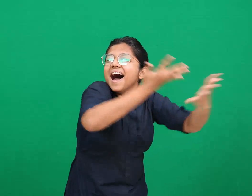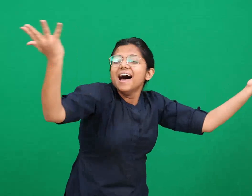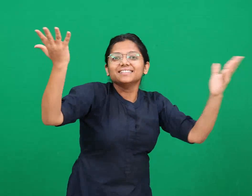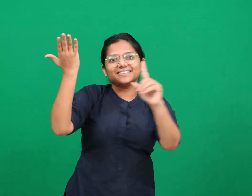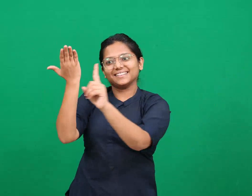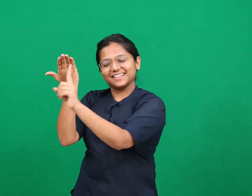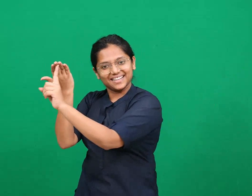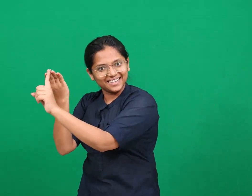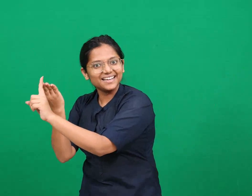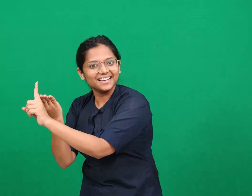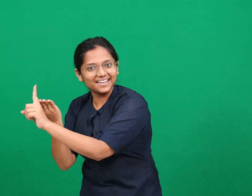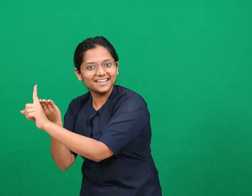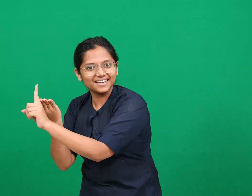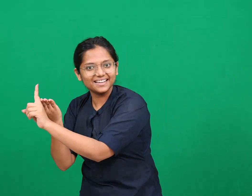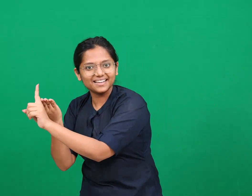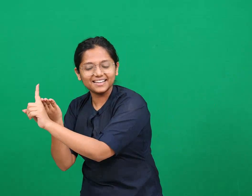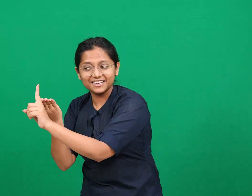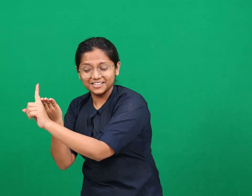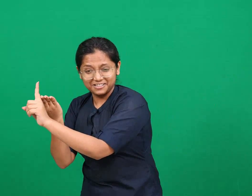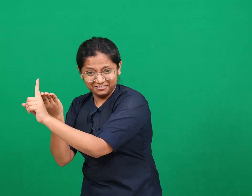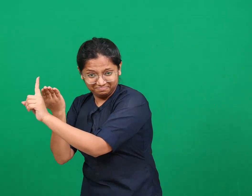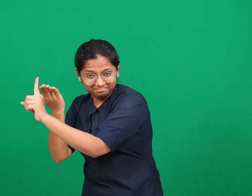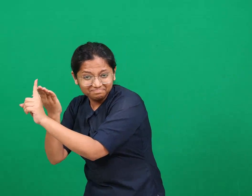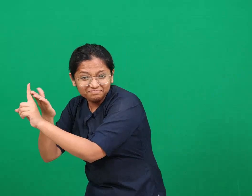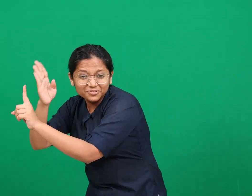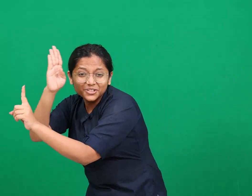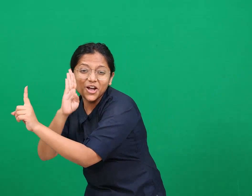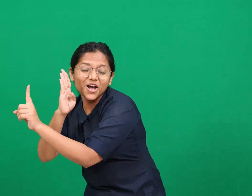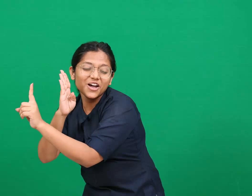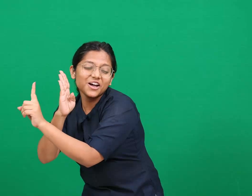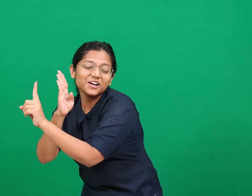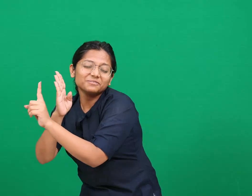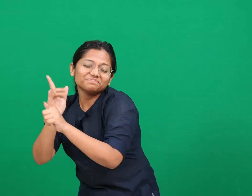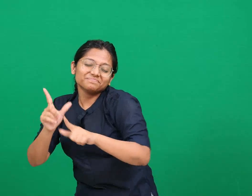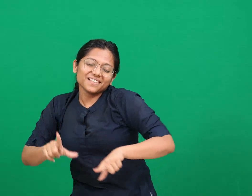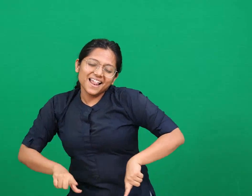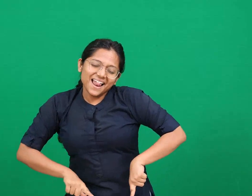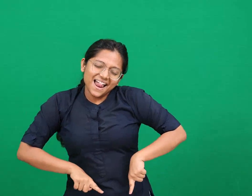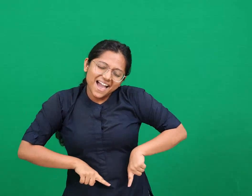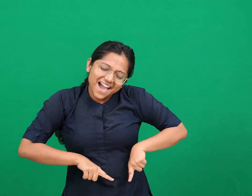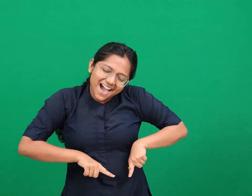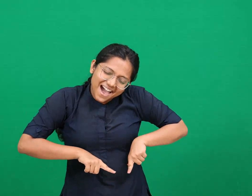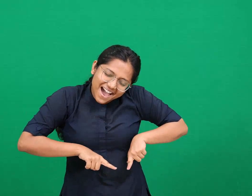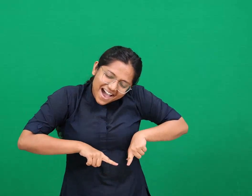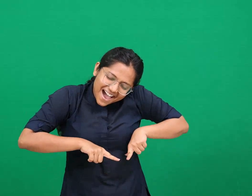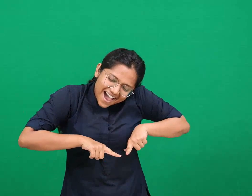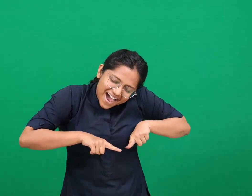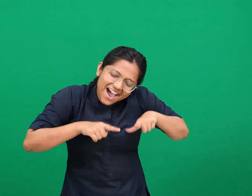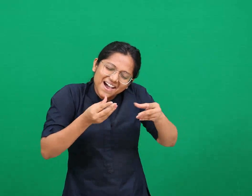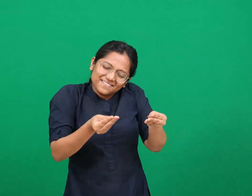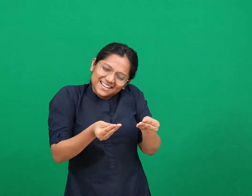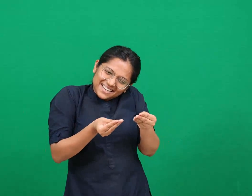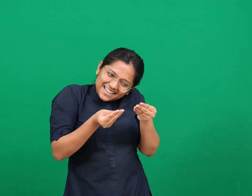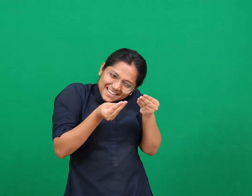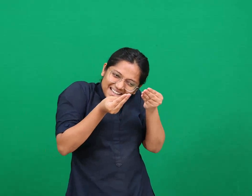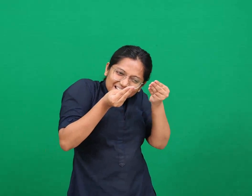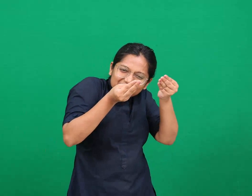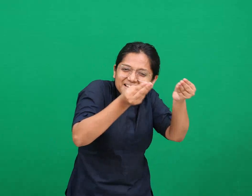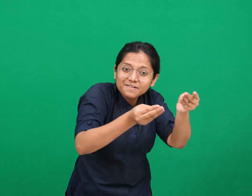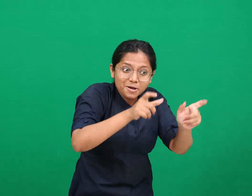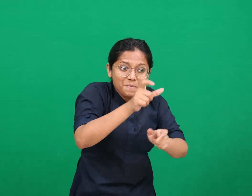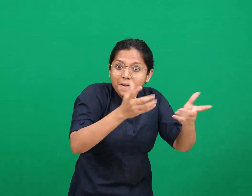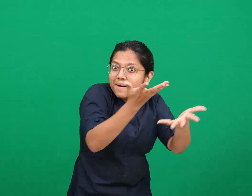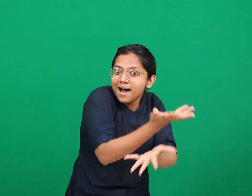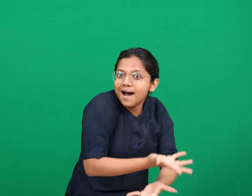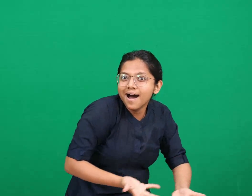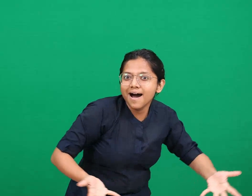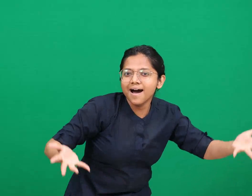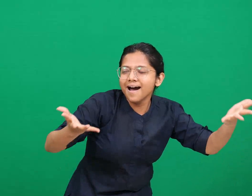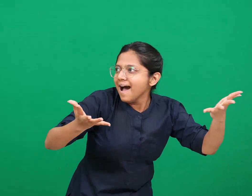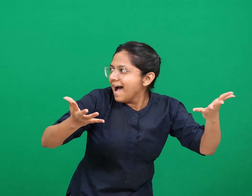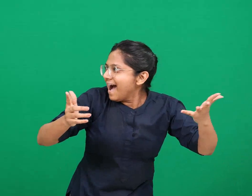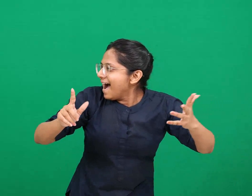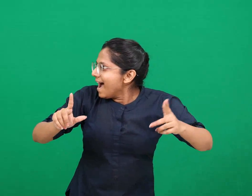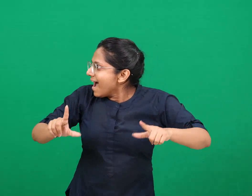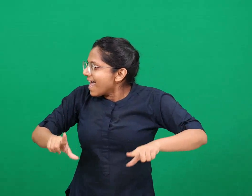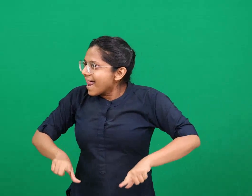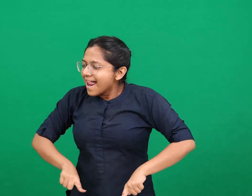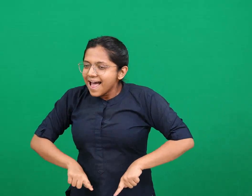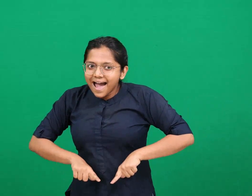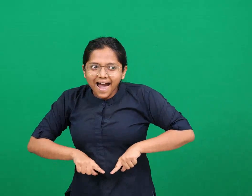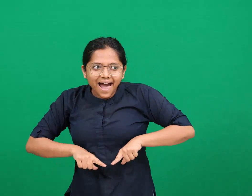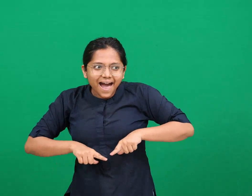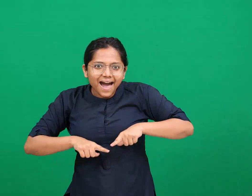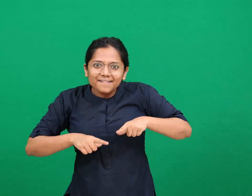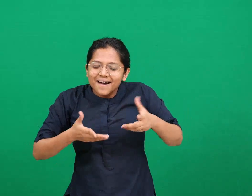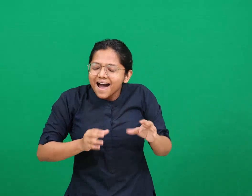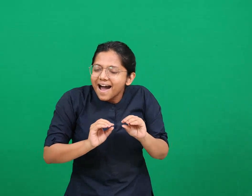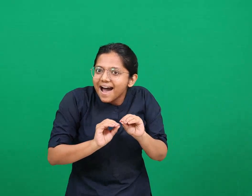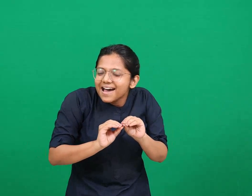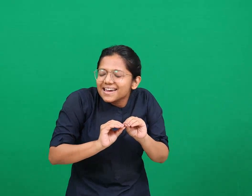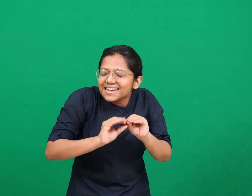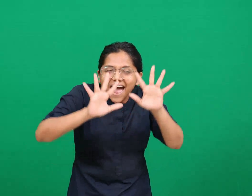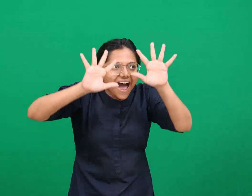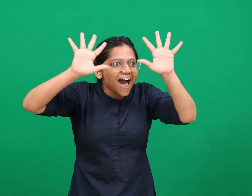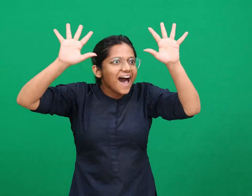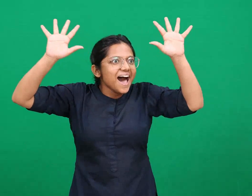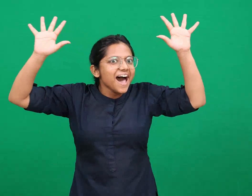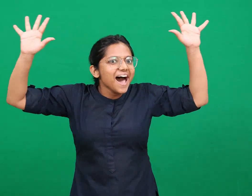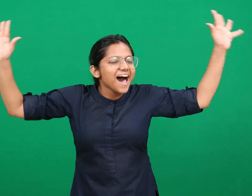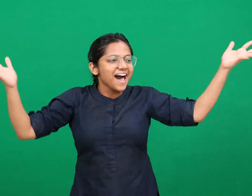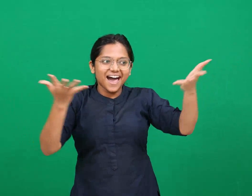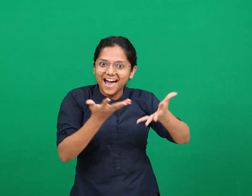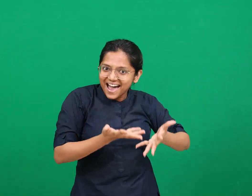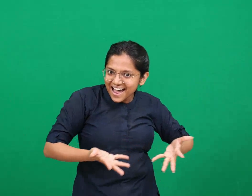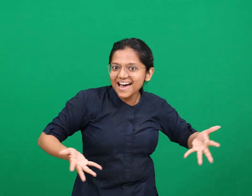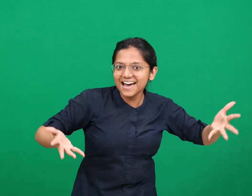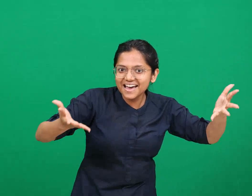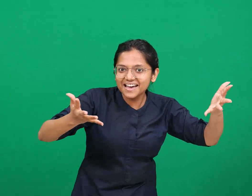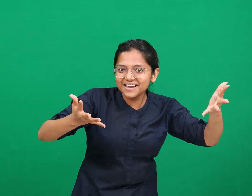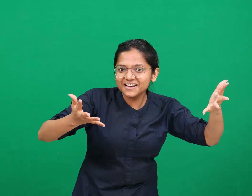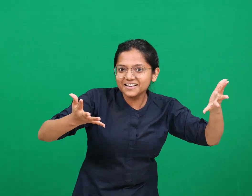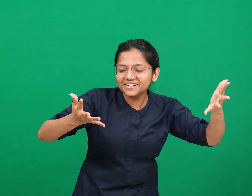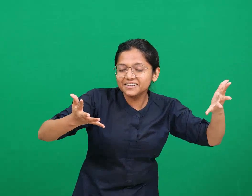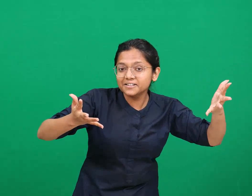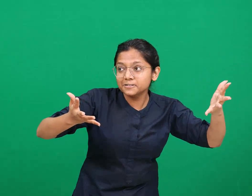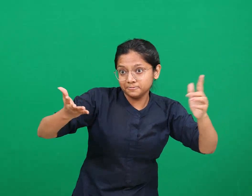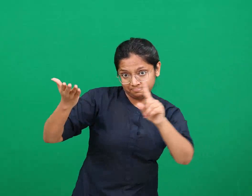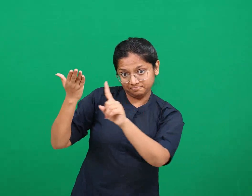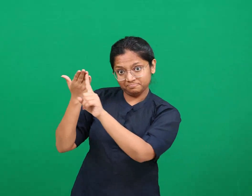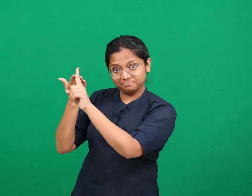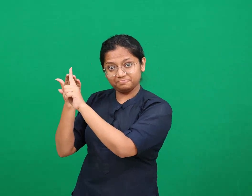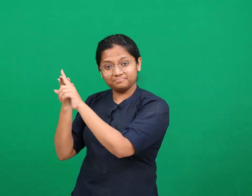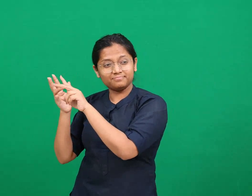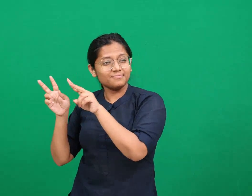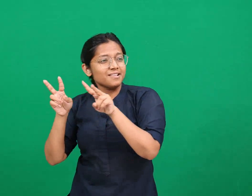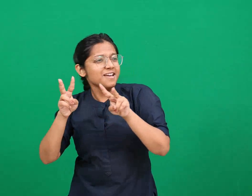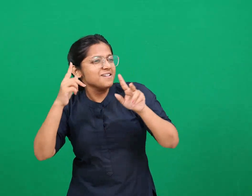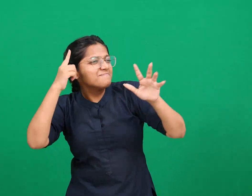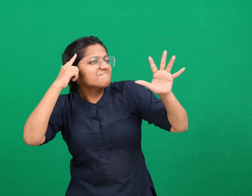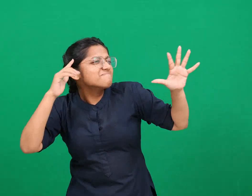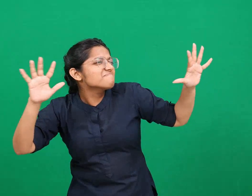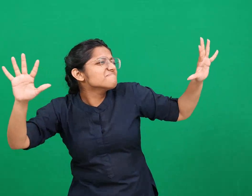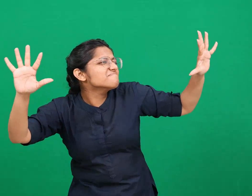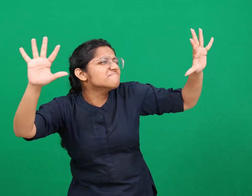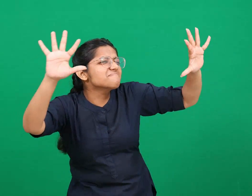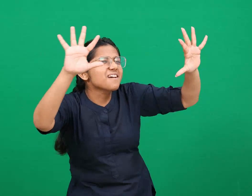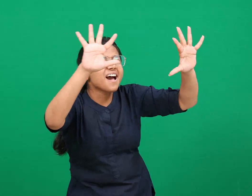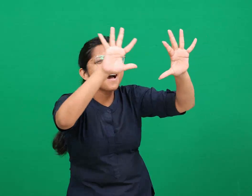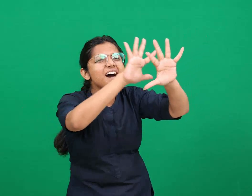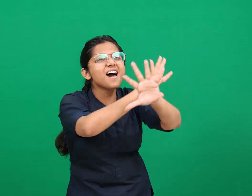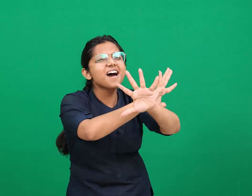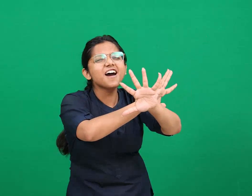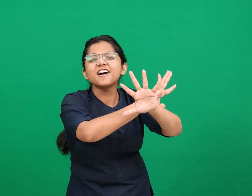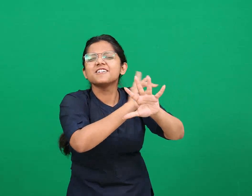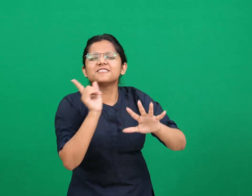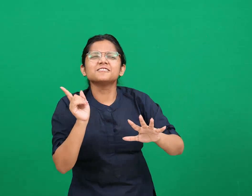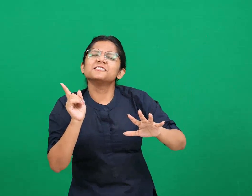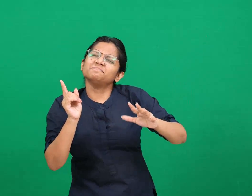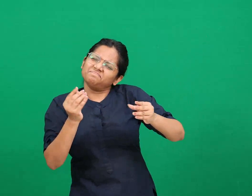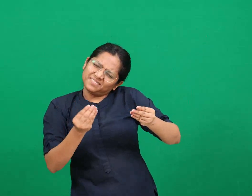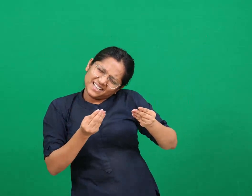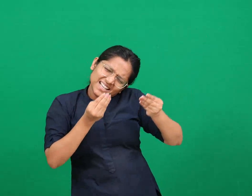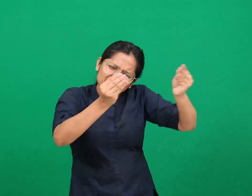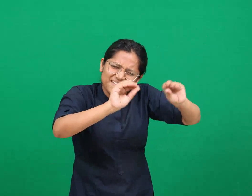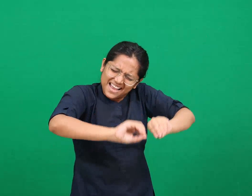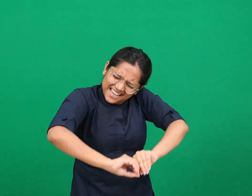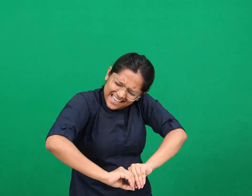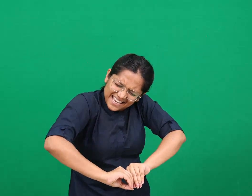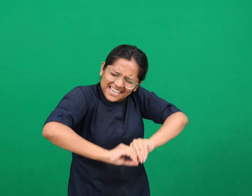In Him was life, and that life was the light of men.